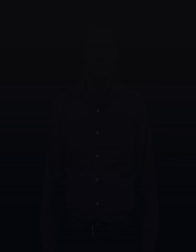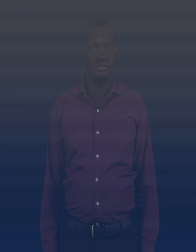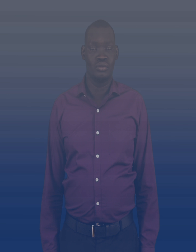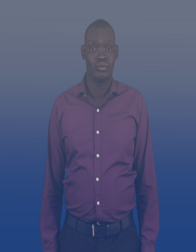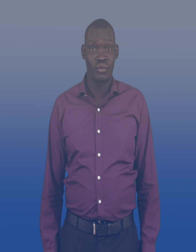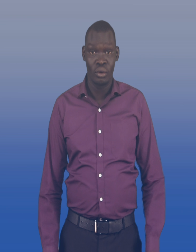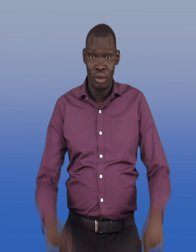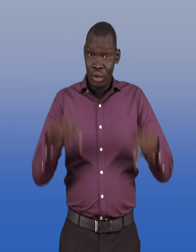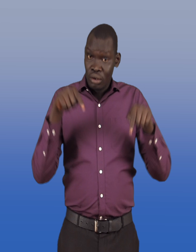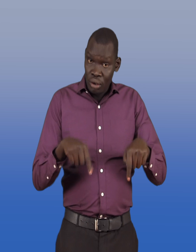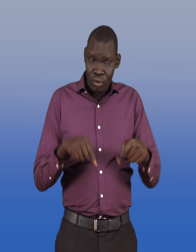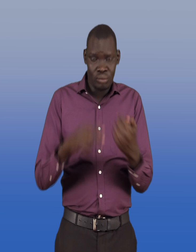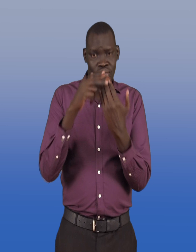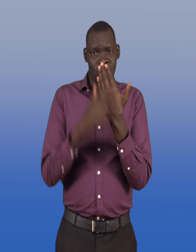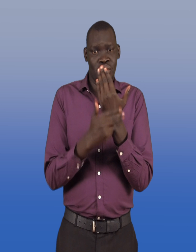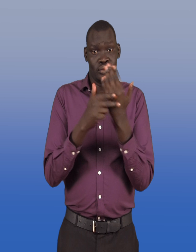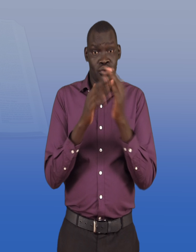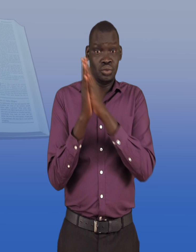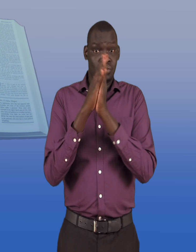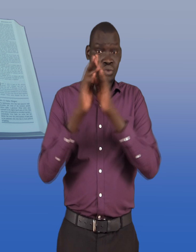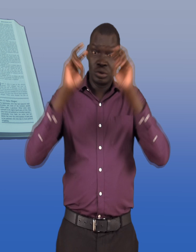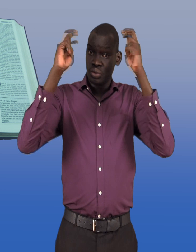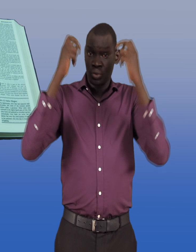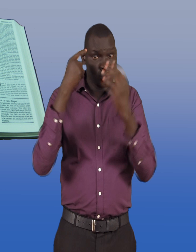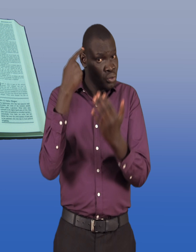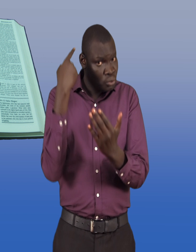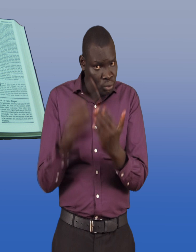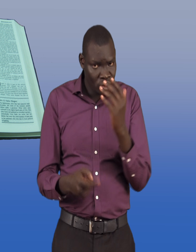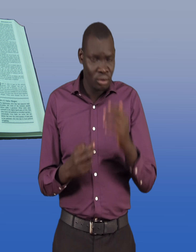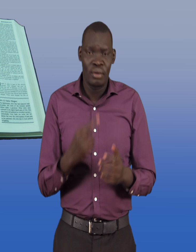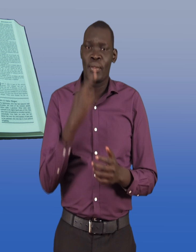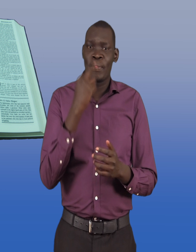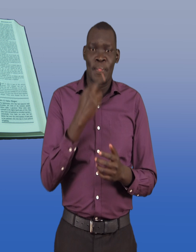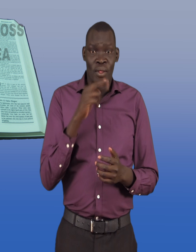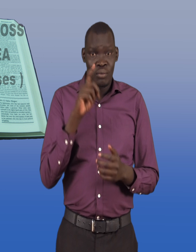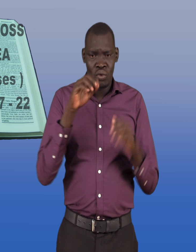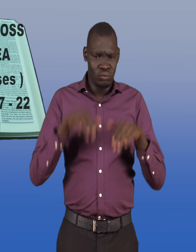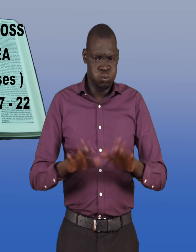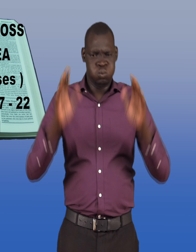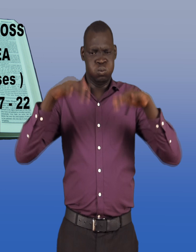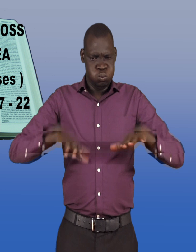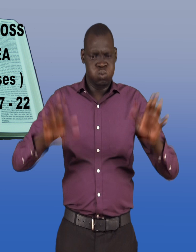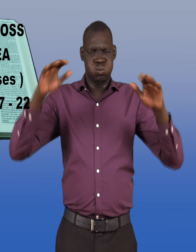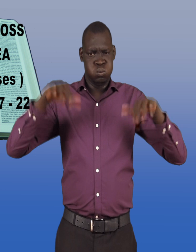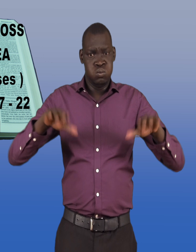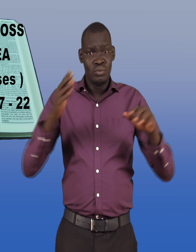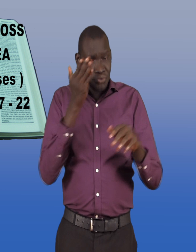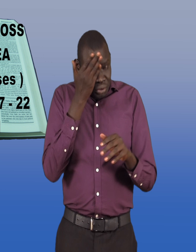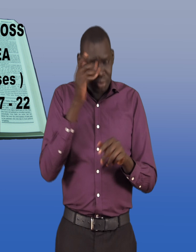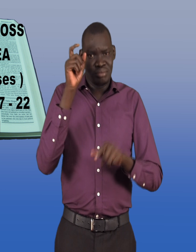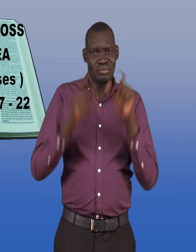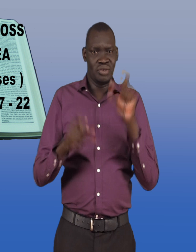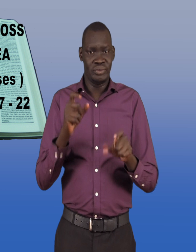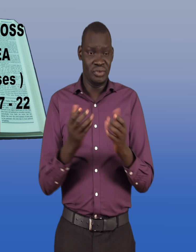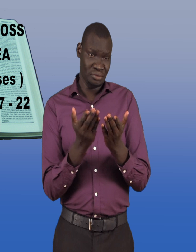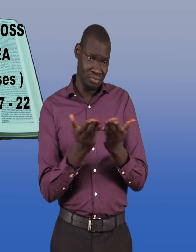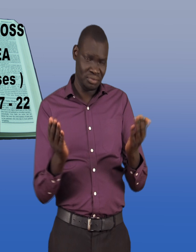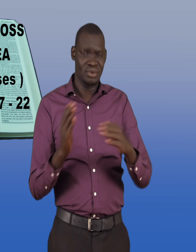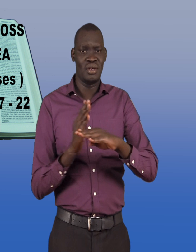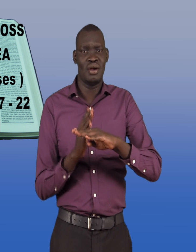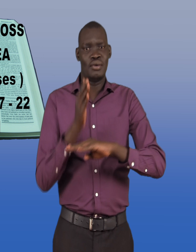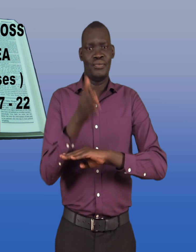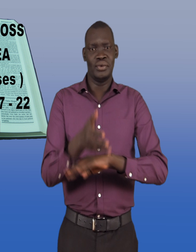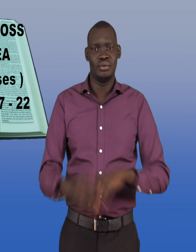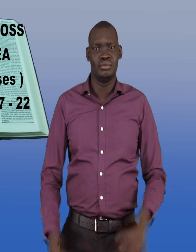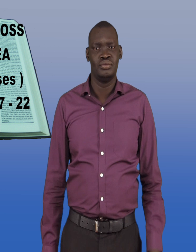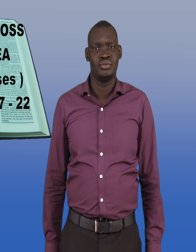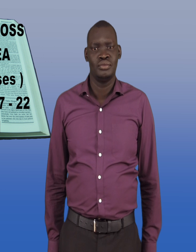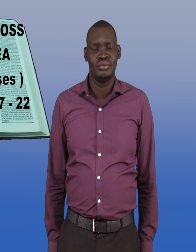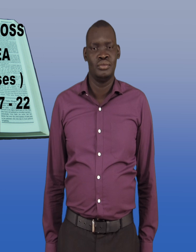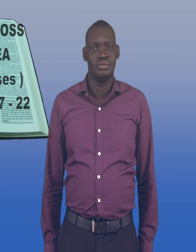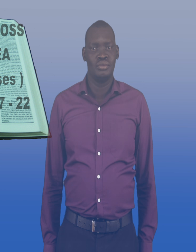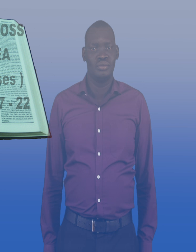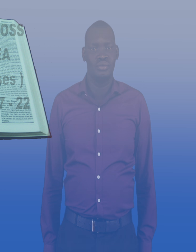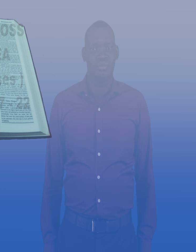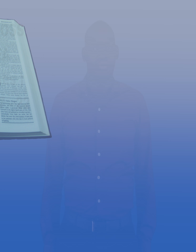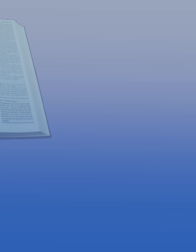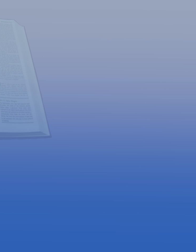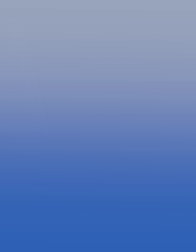Israelites cross the Red Sea